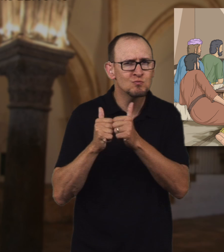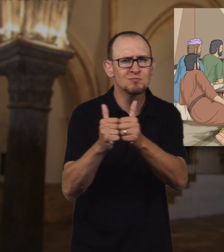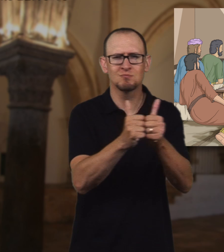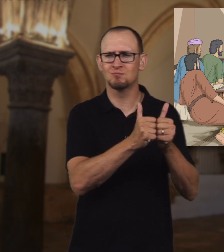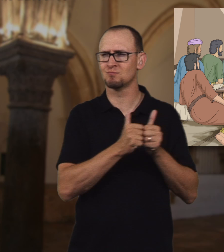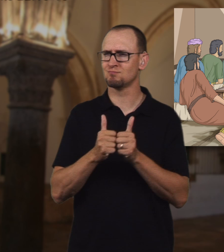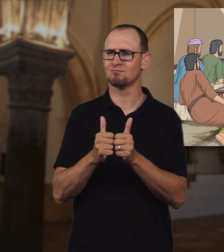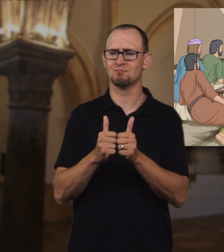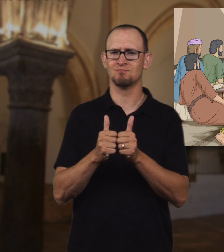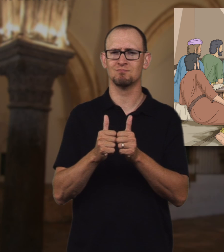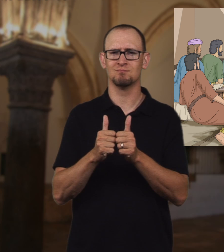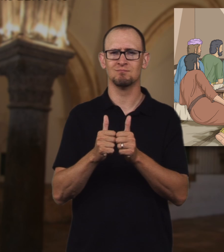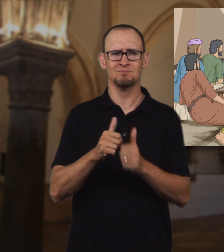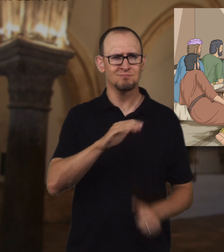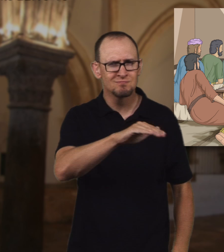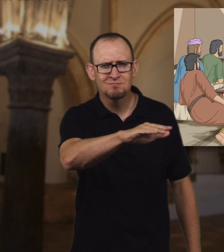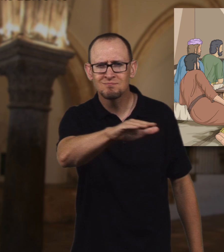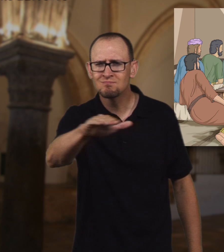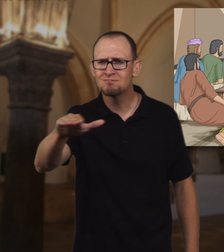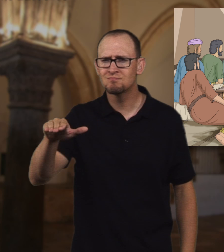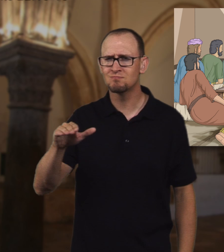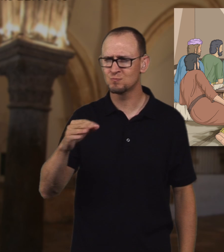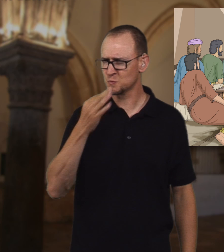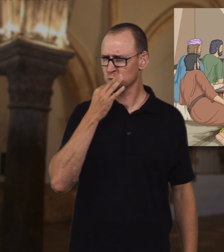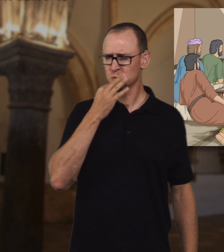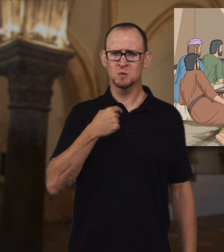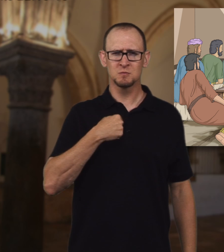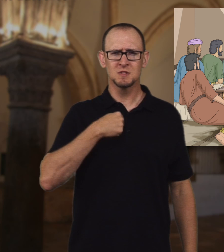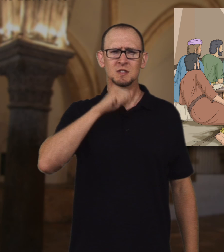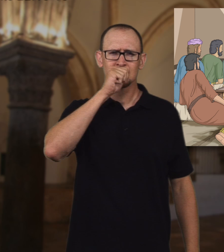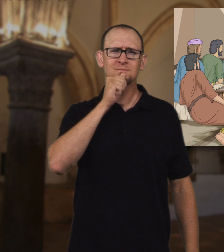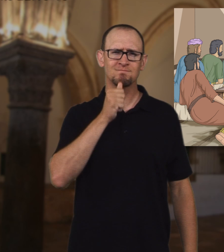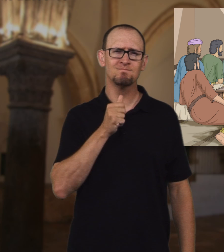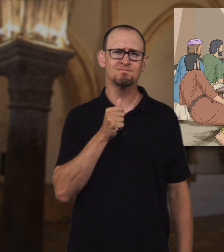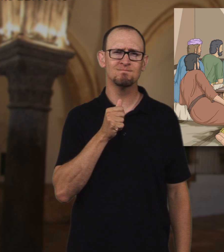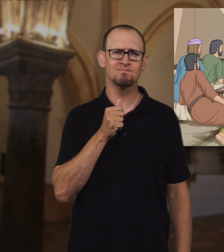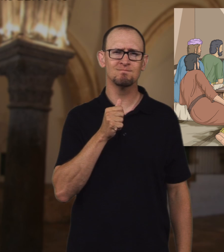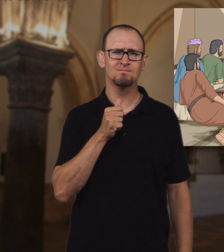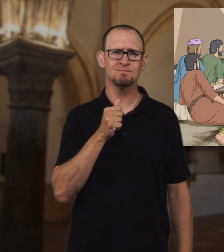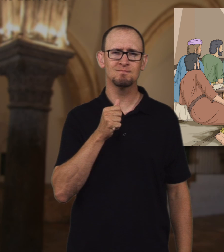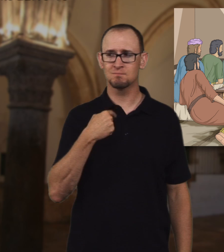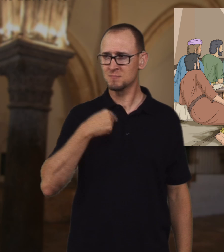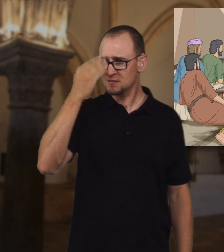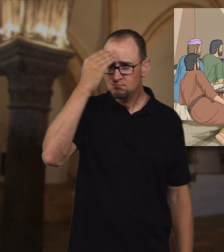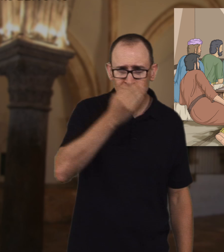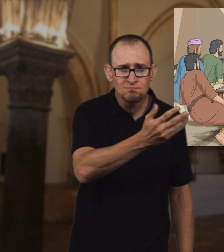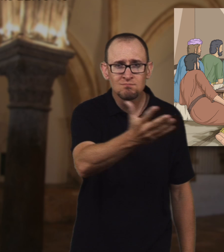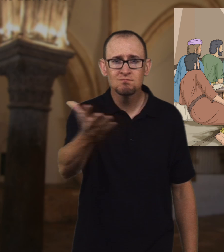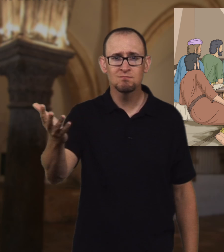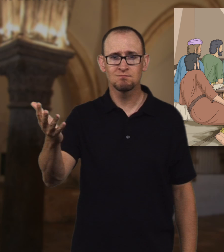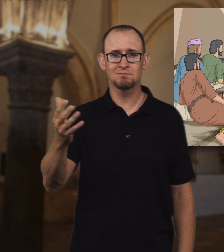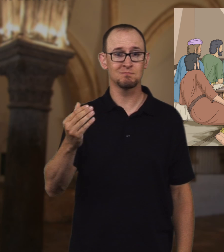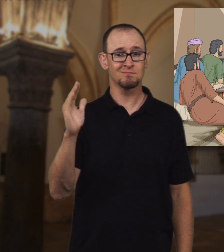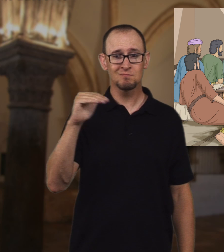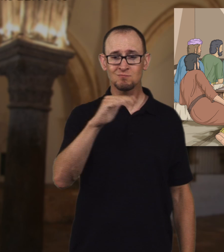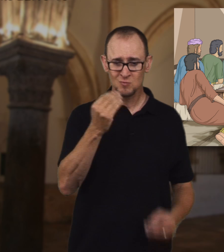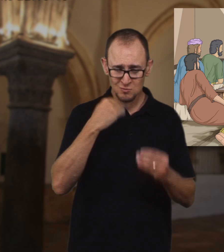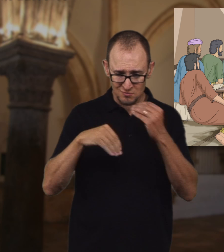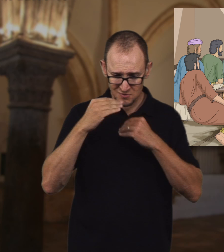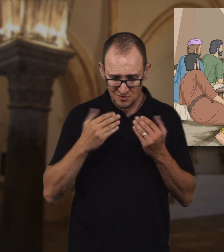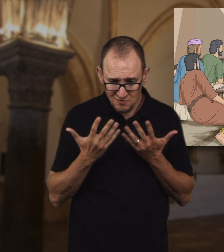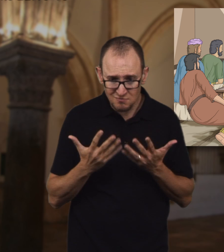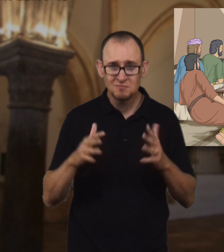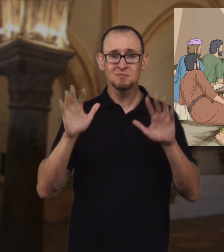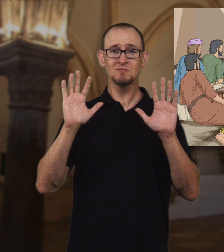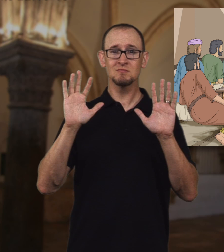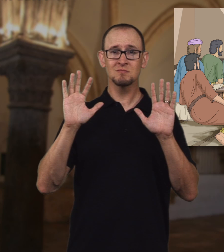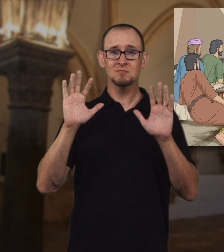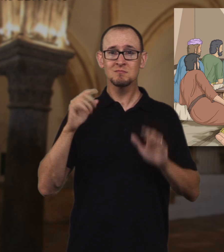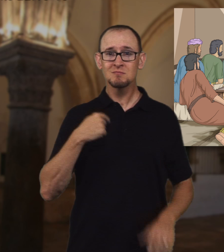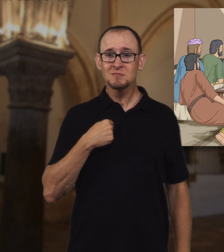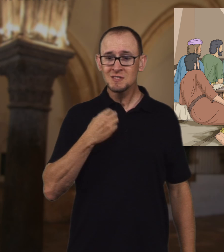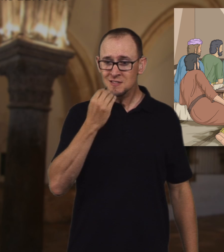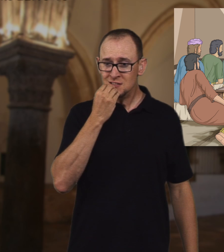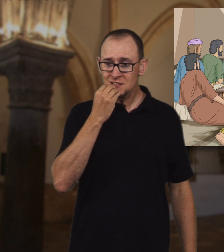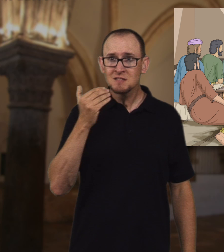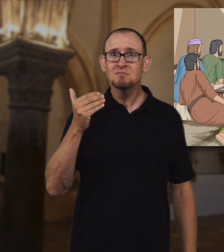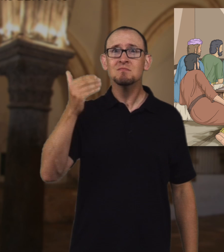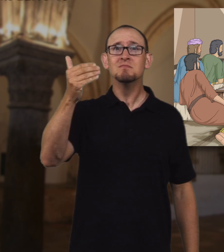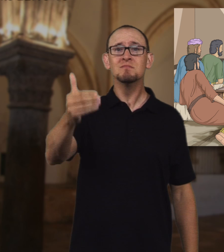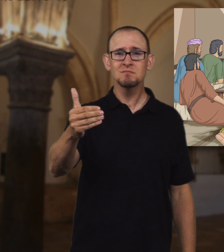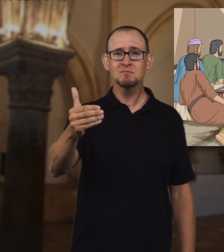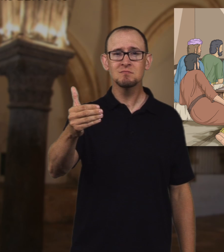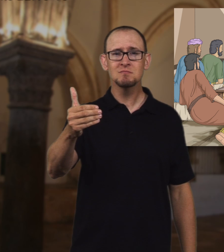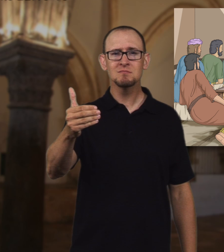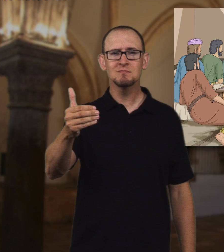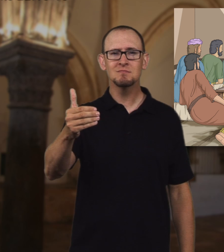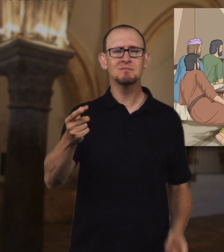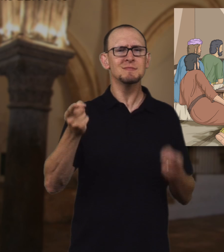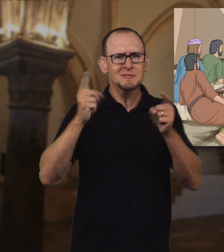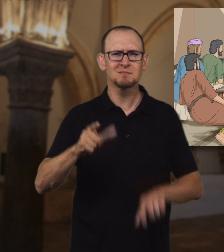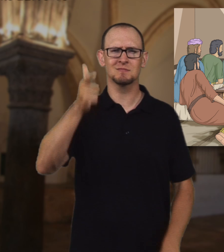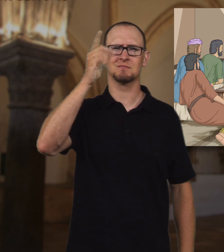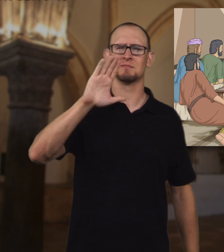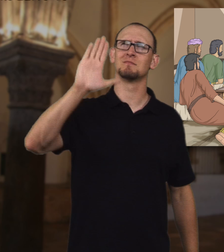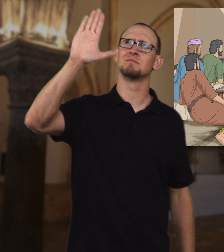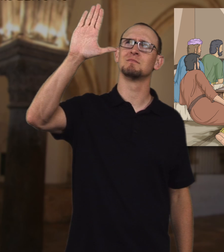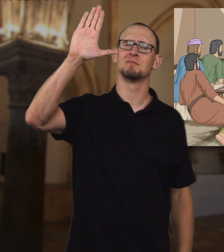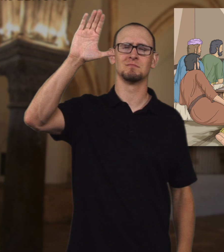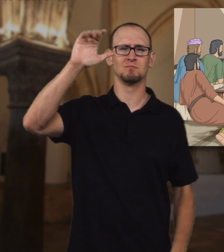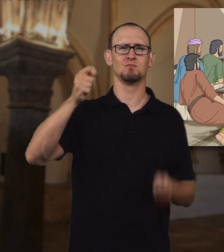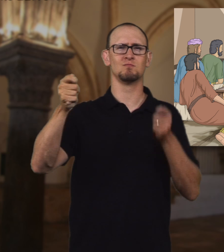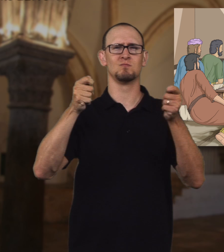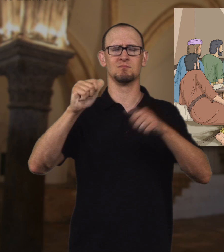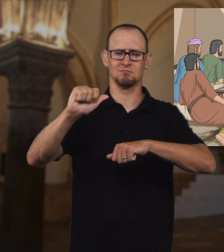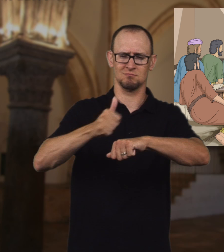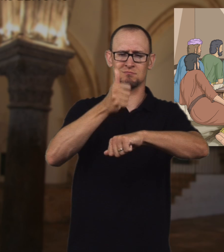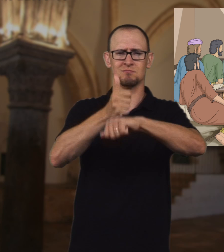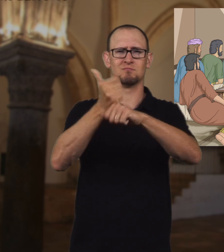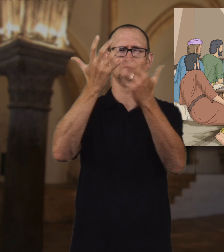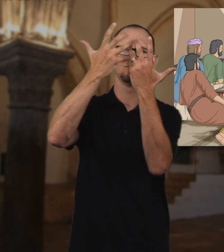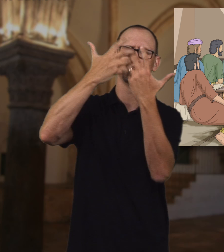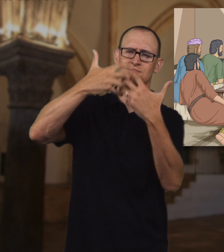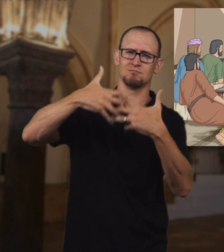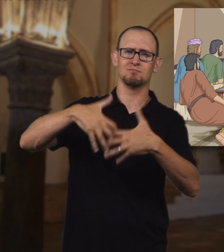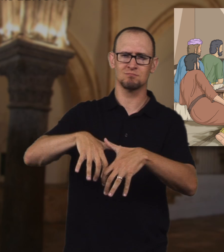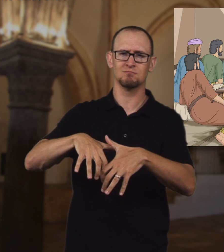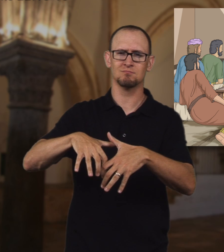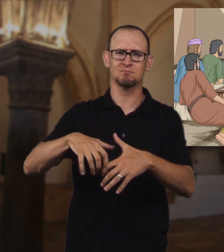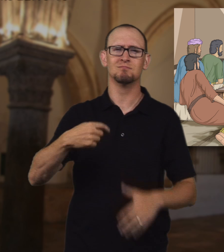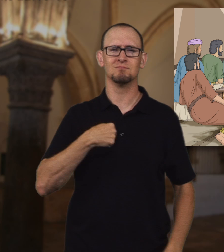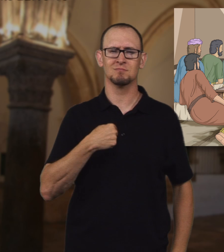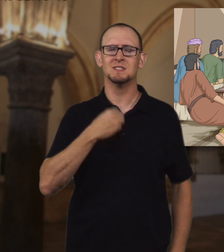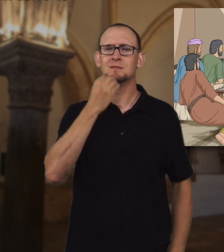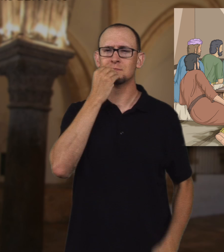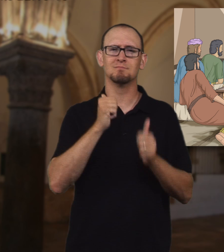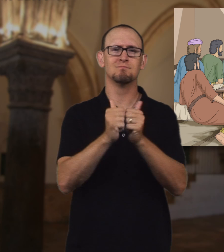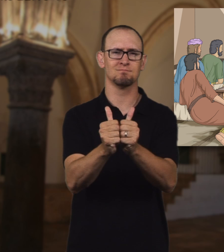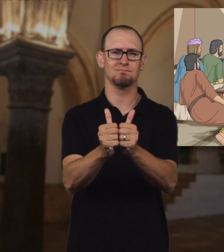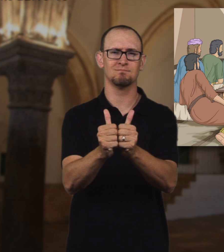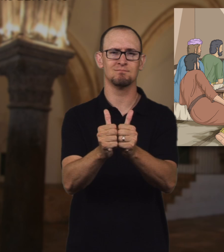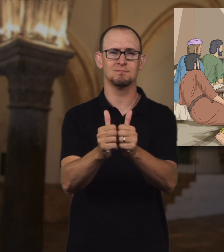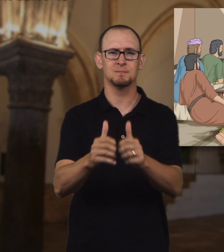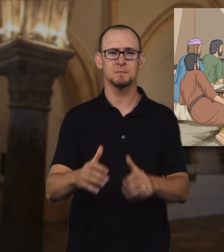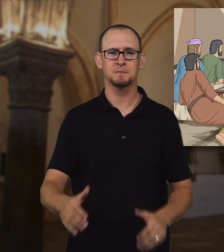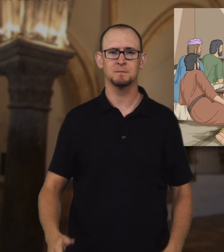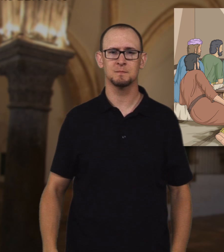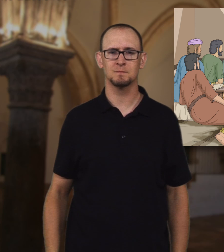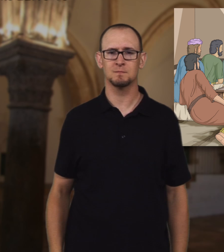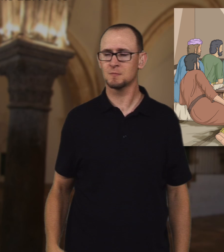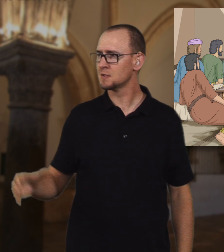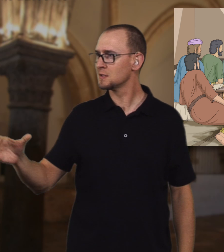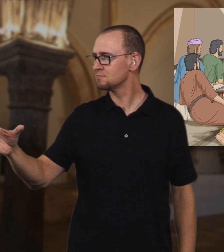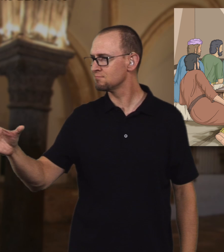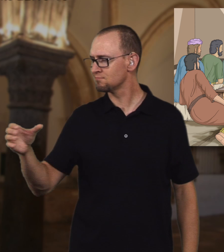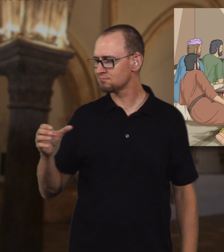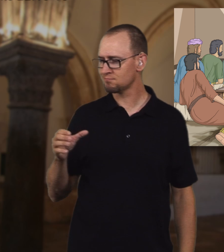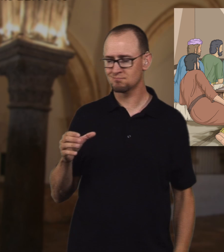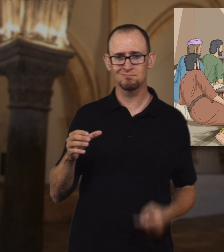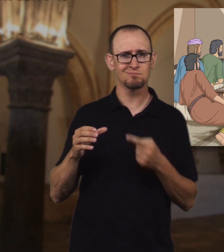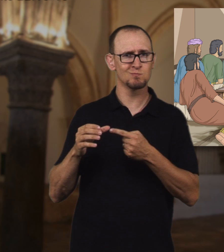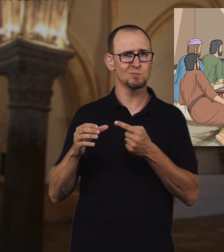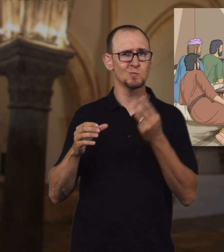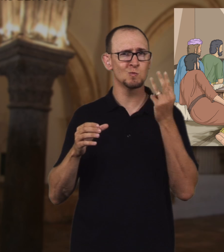For I tell you that I will not eat it again until it is fulfilled in the kingdom of God.”